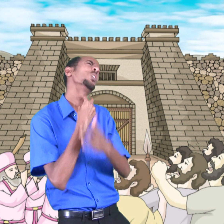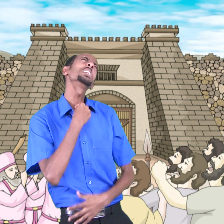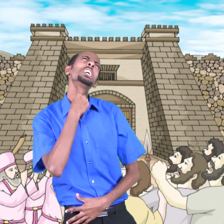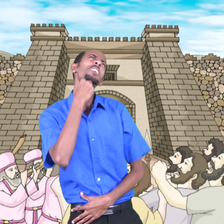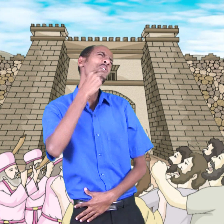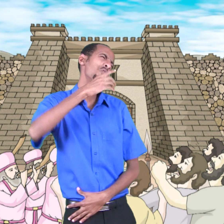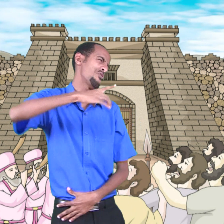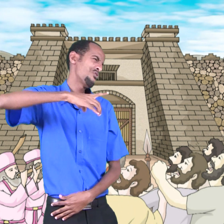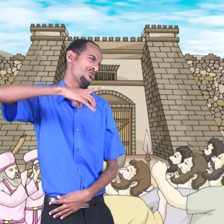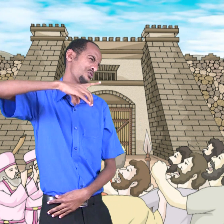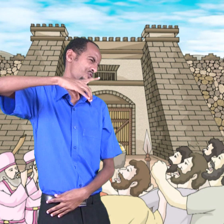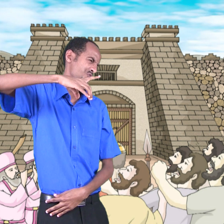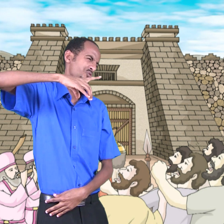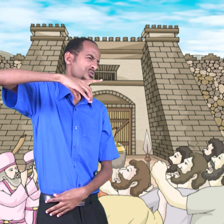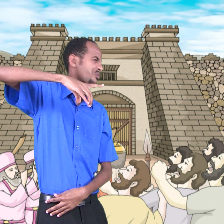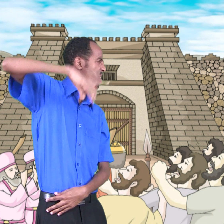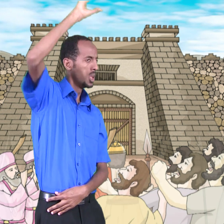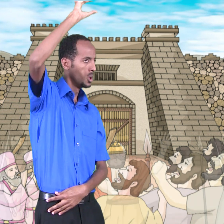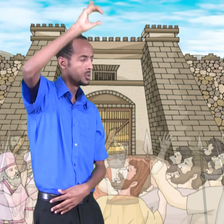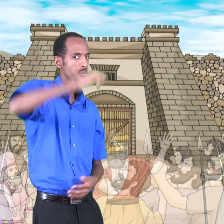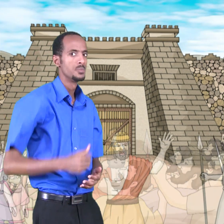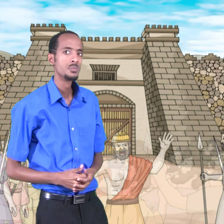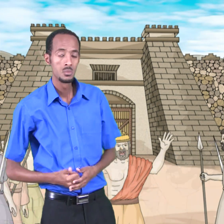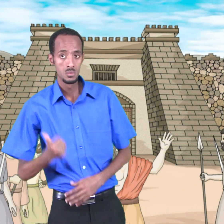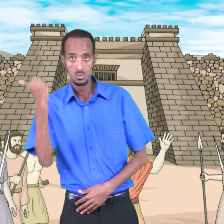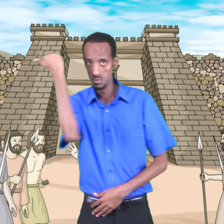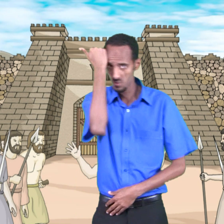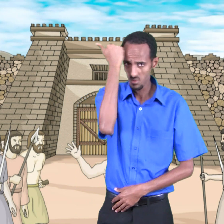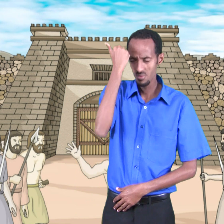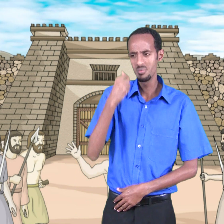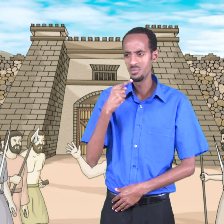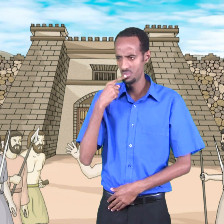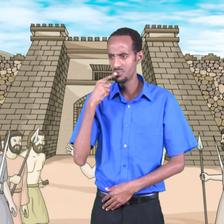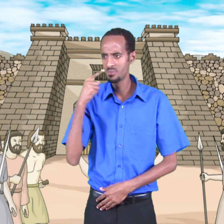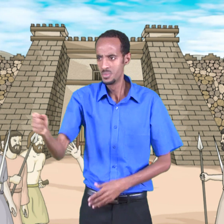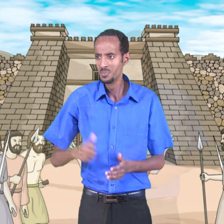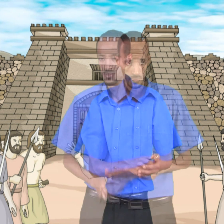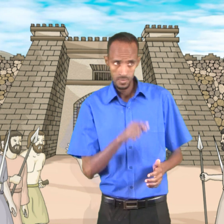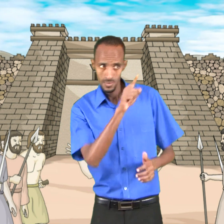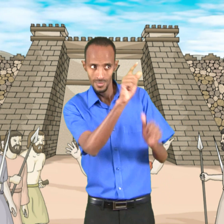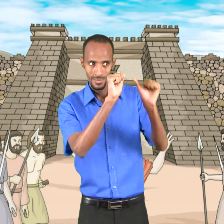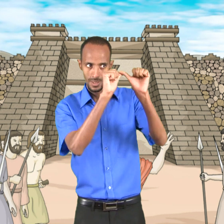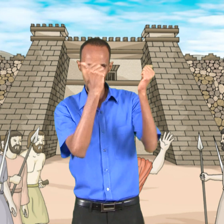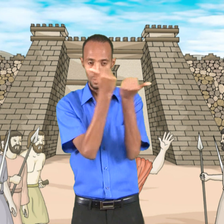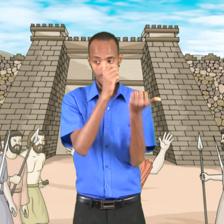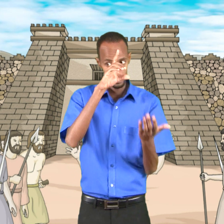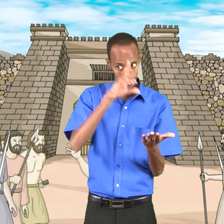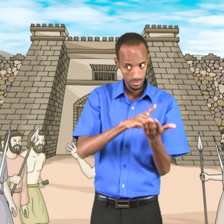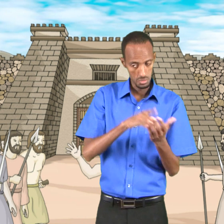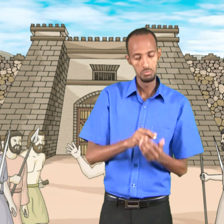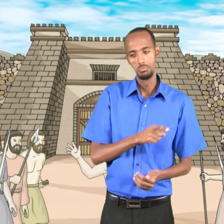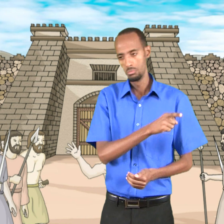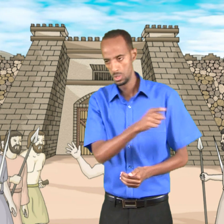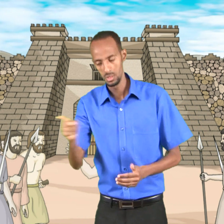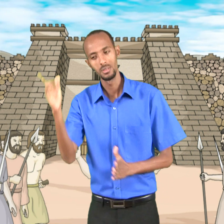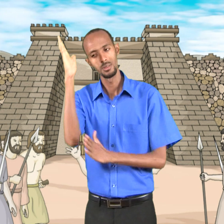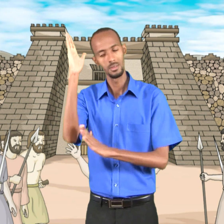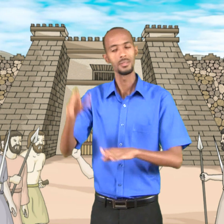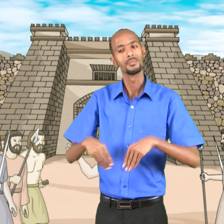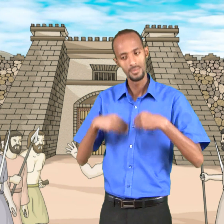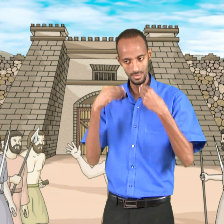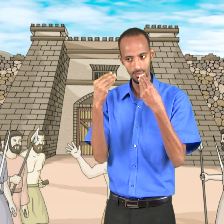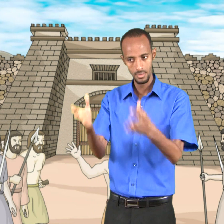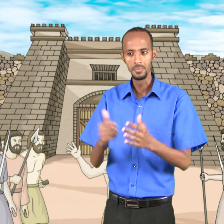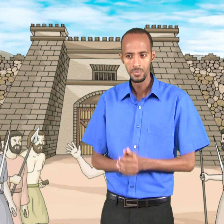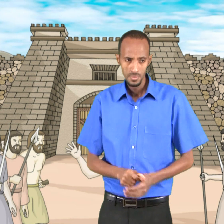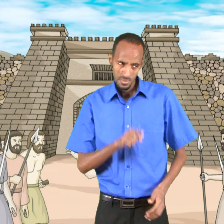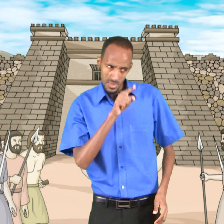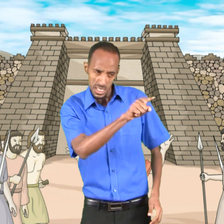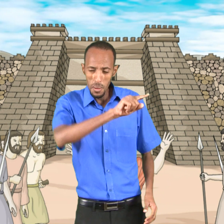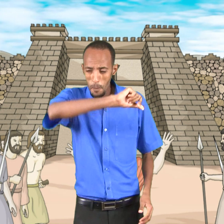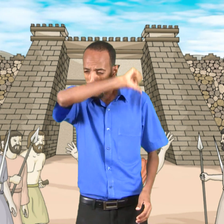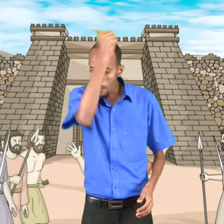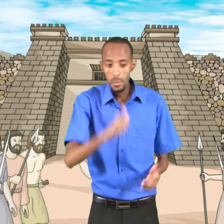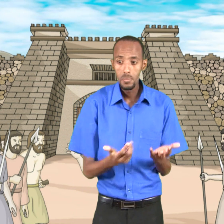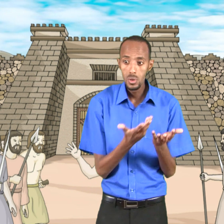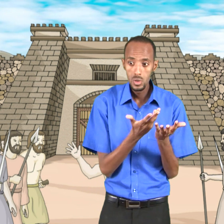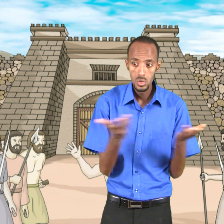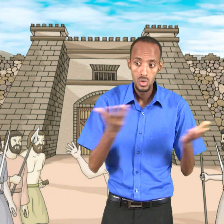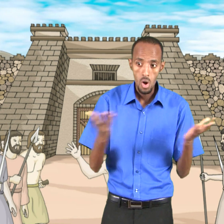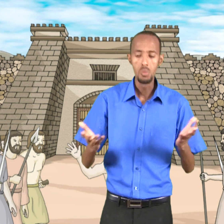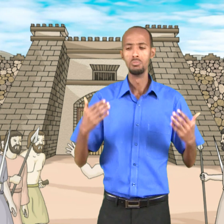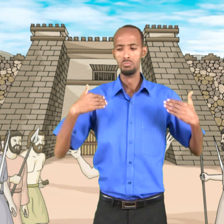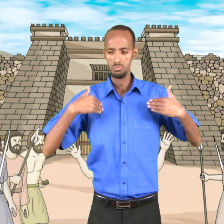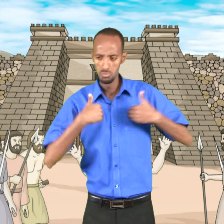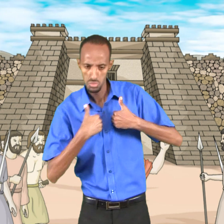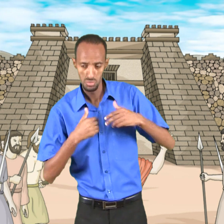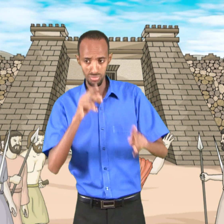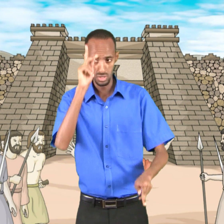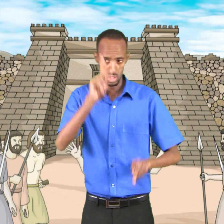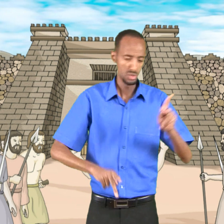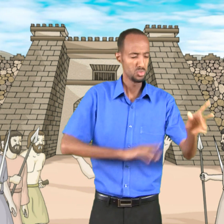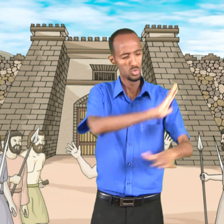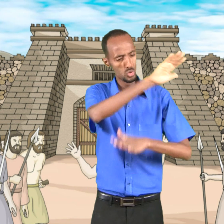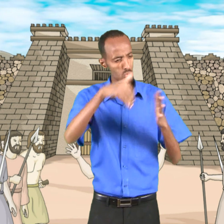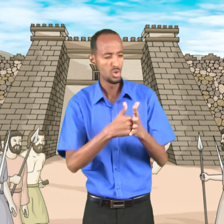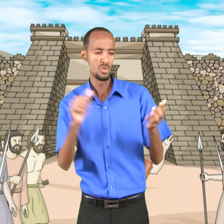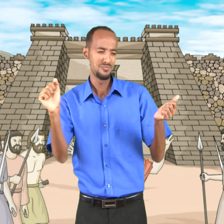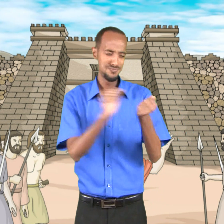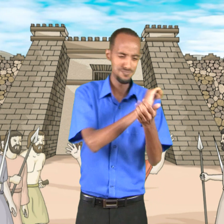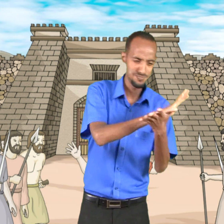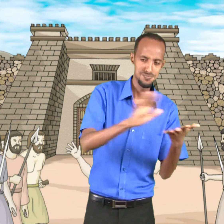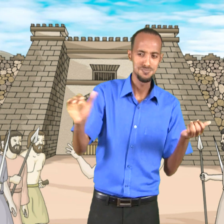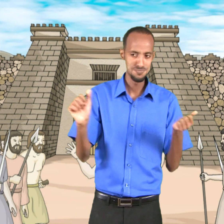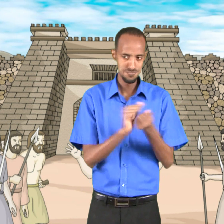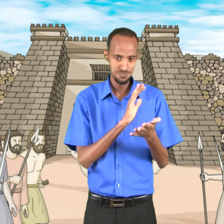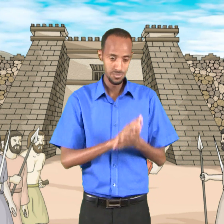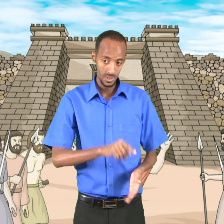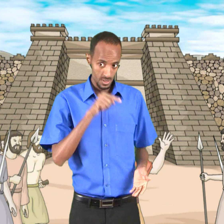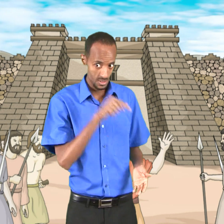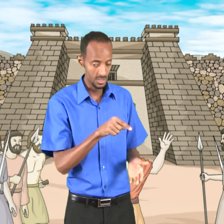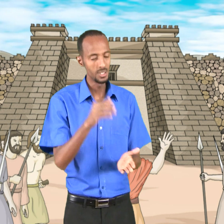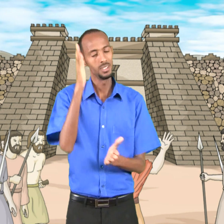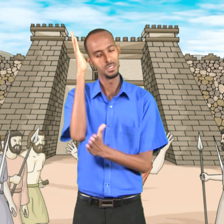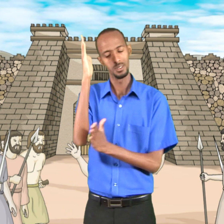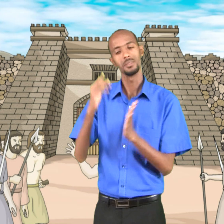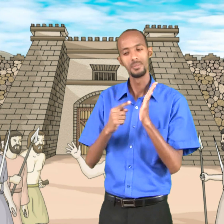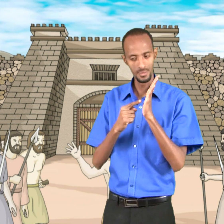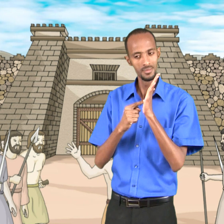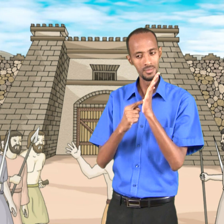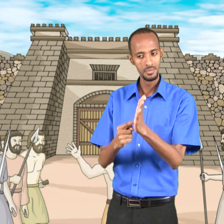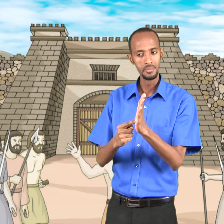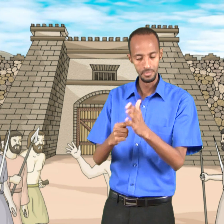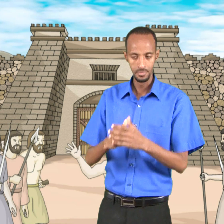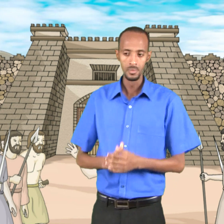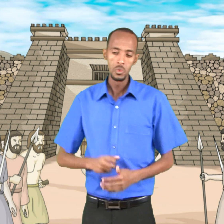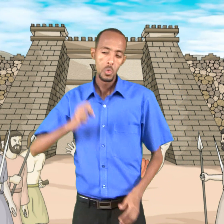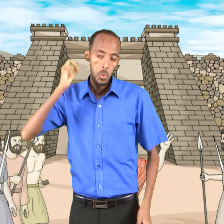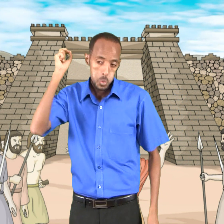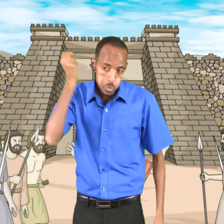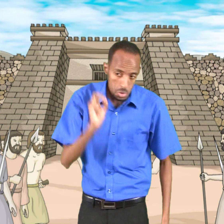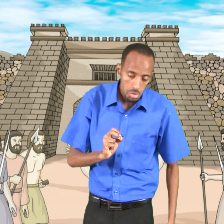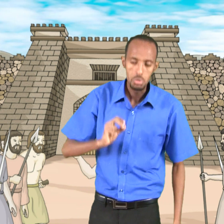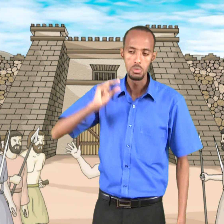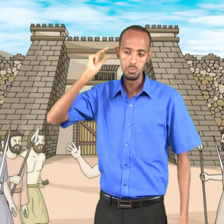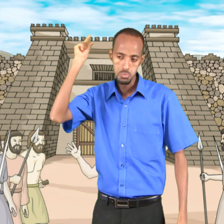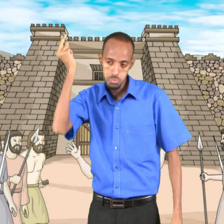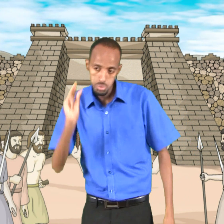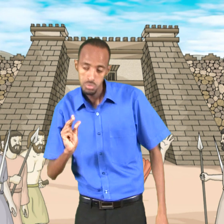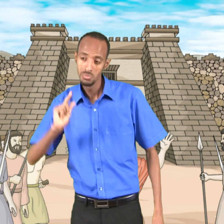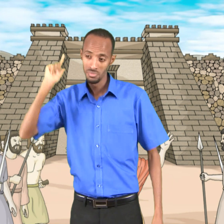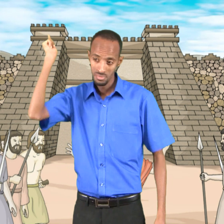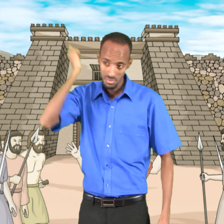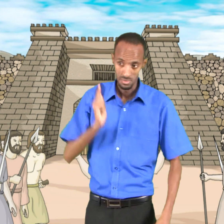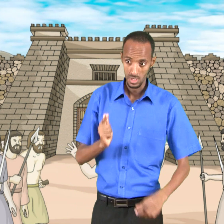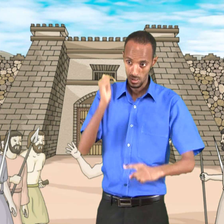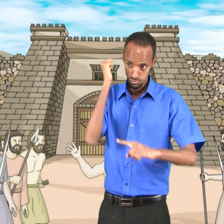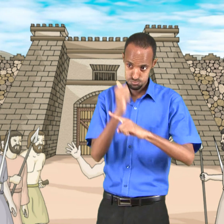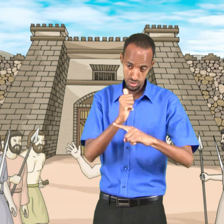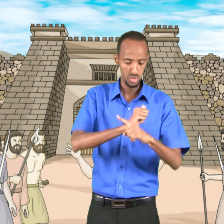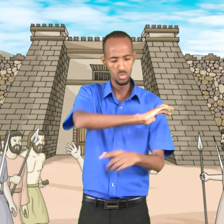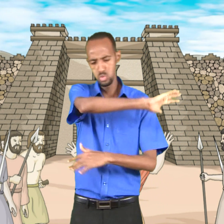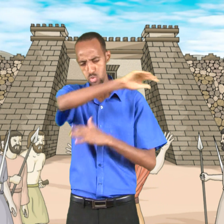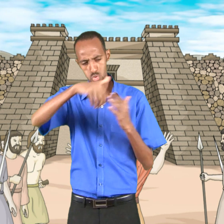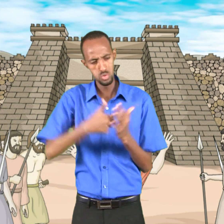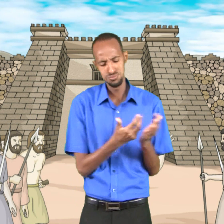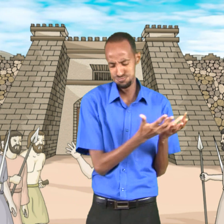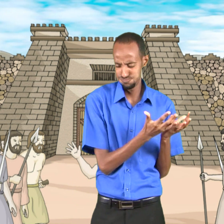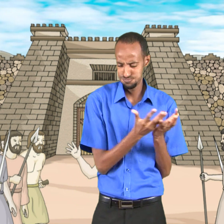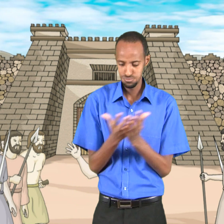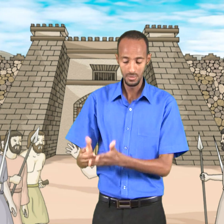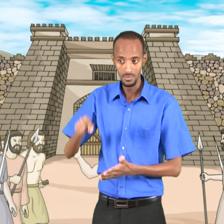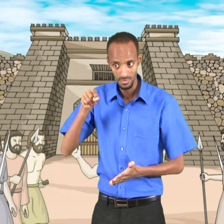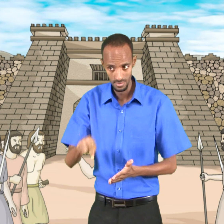Only Rahab the prostitute and all those with her in her house will live, because she hid the spies we sent.